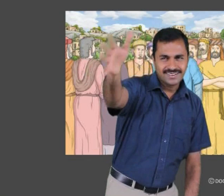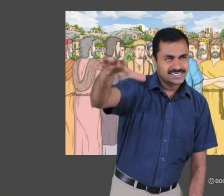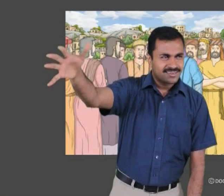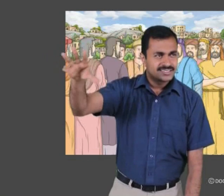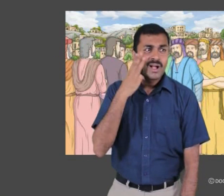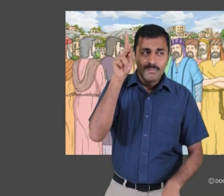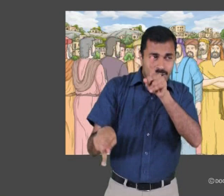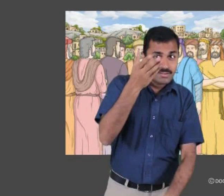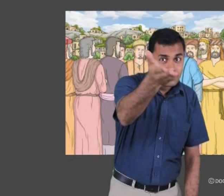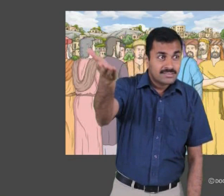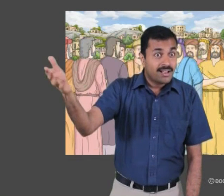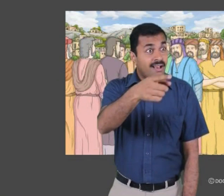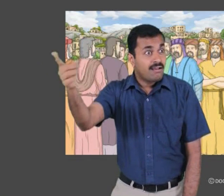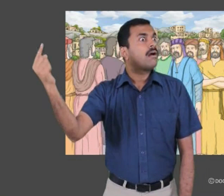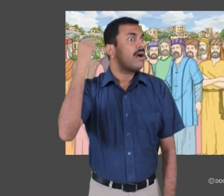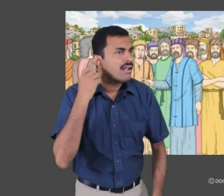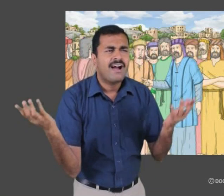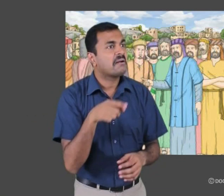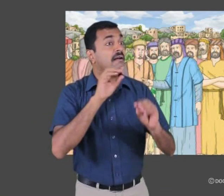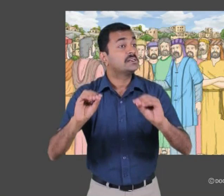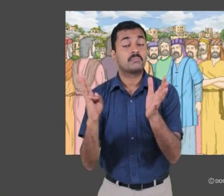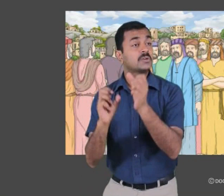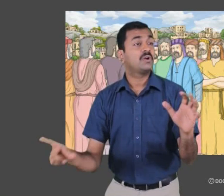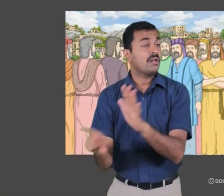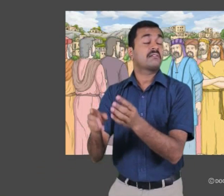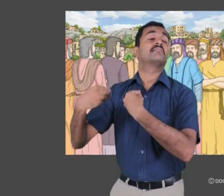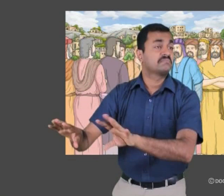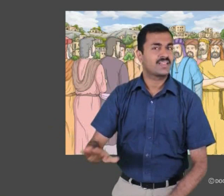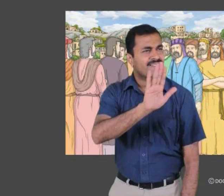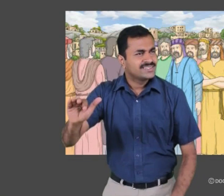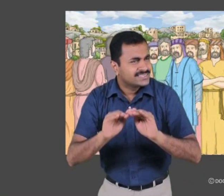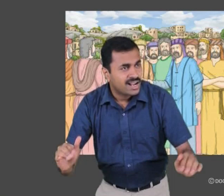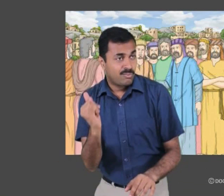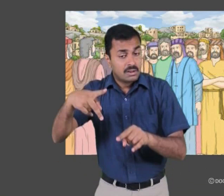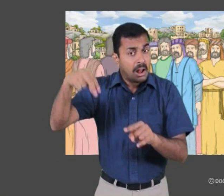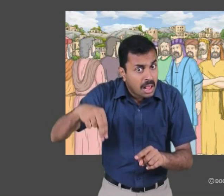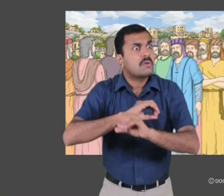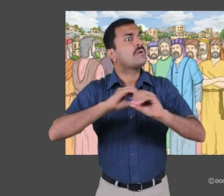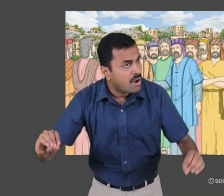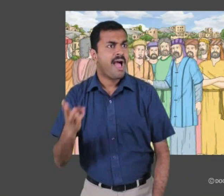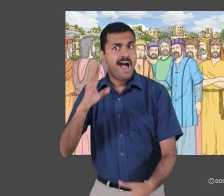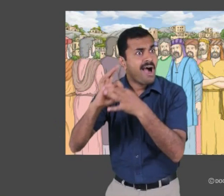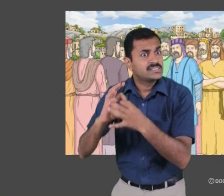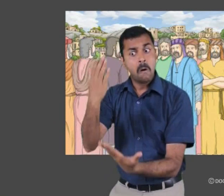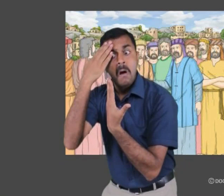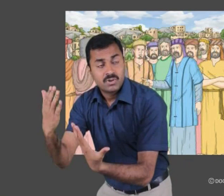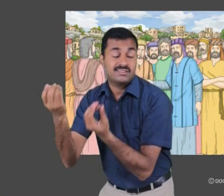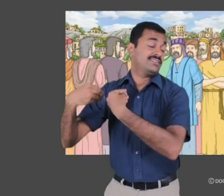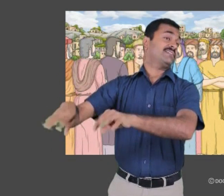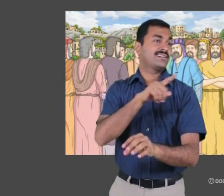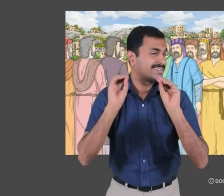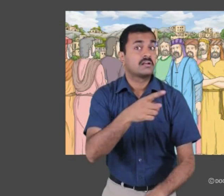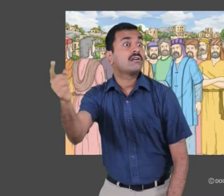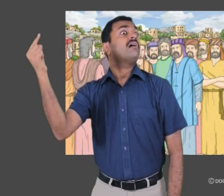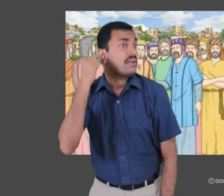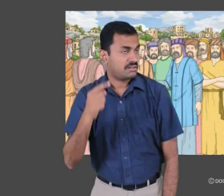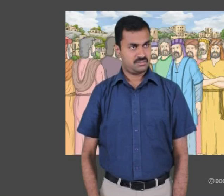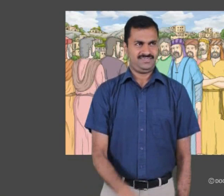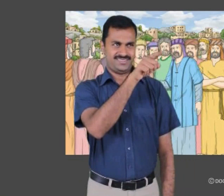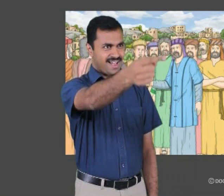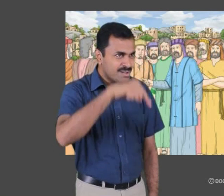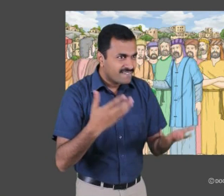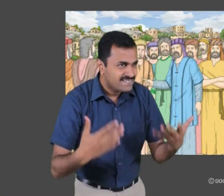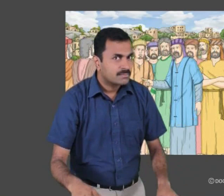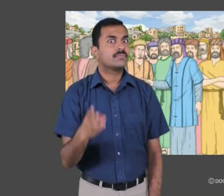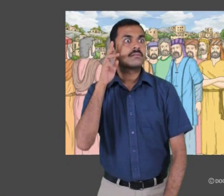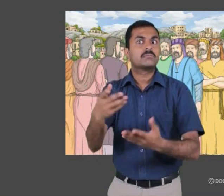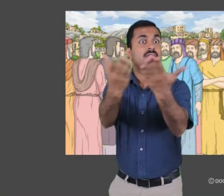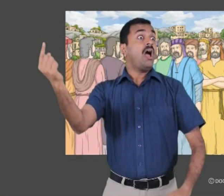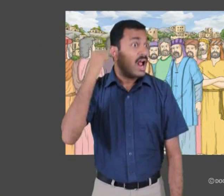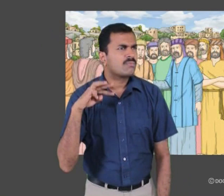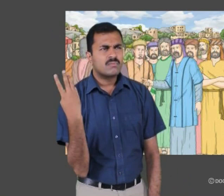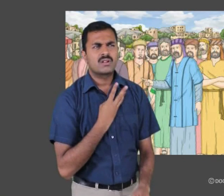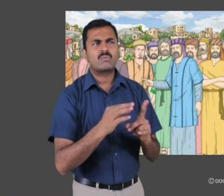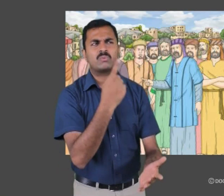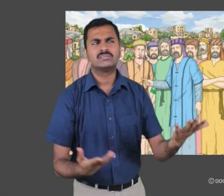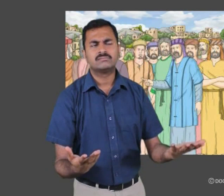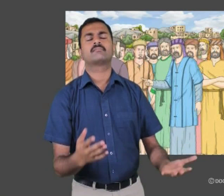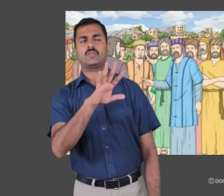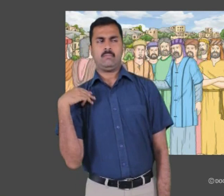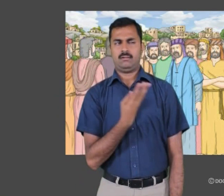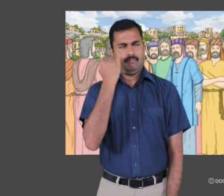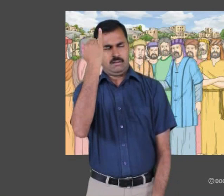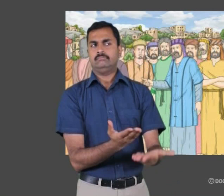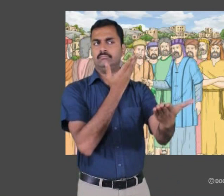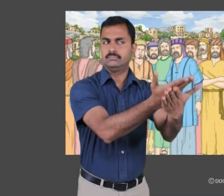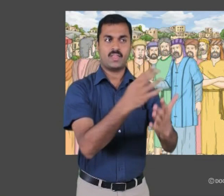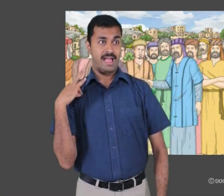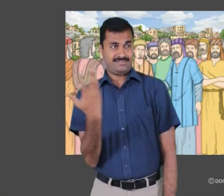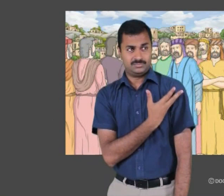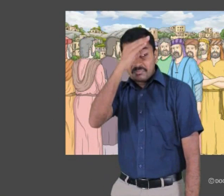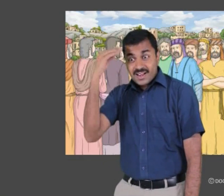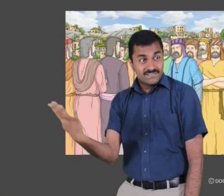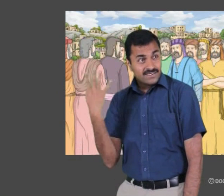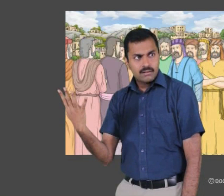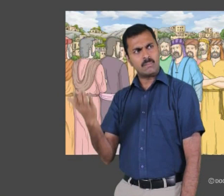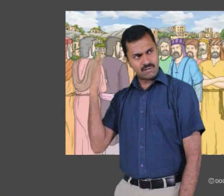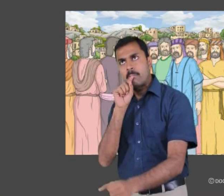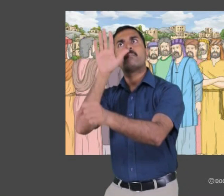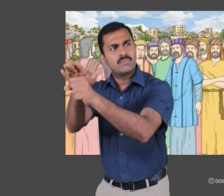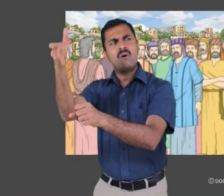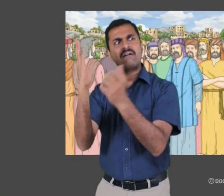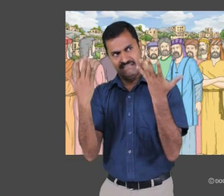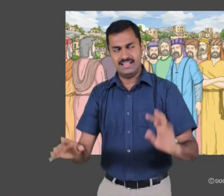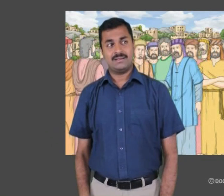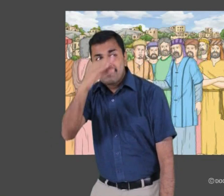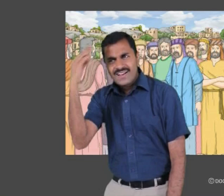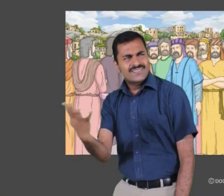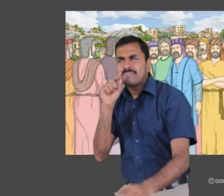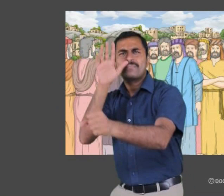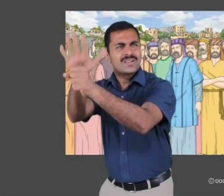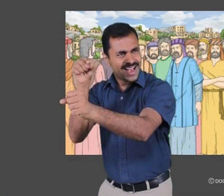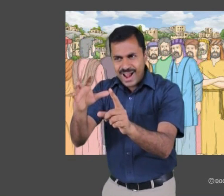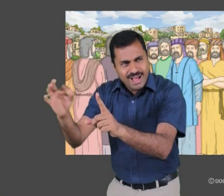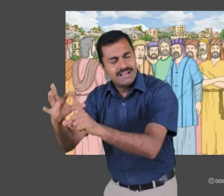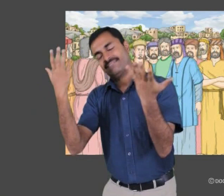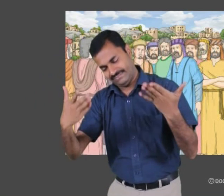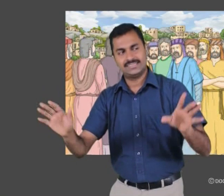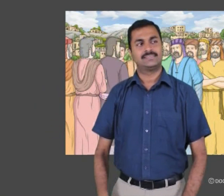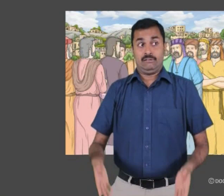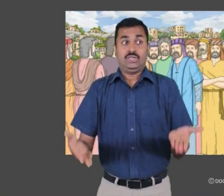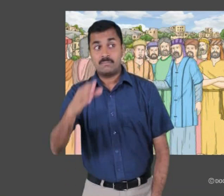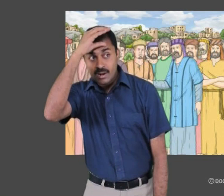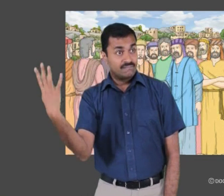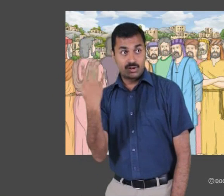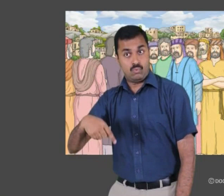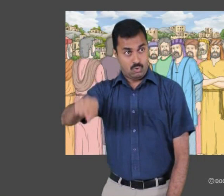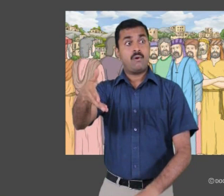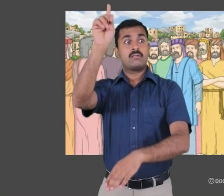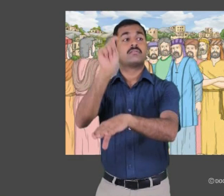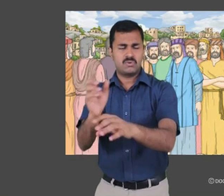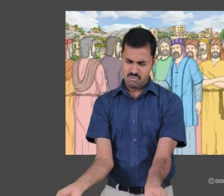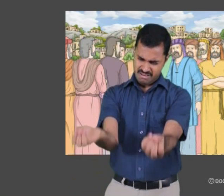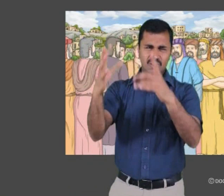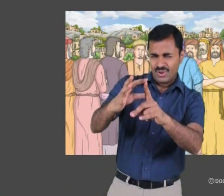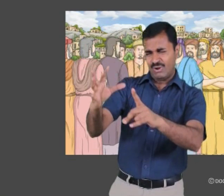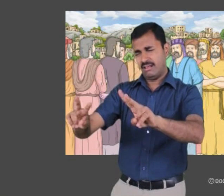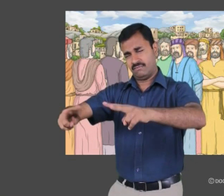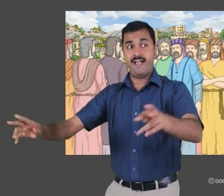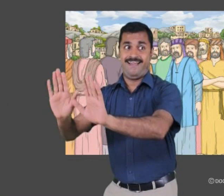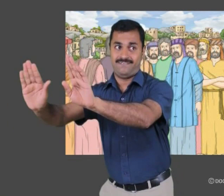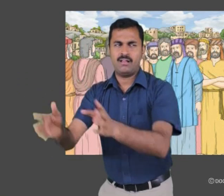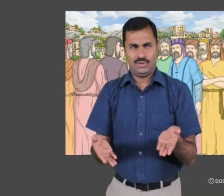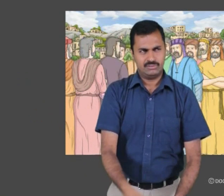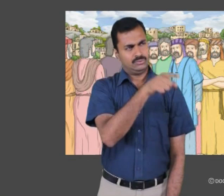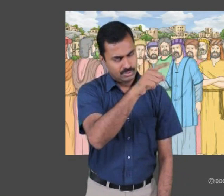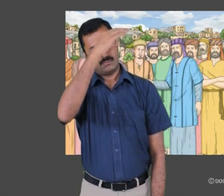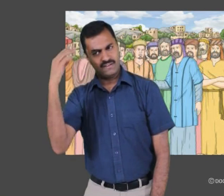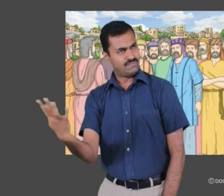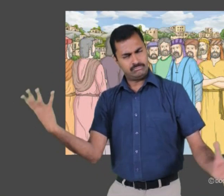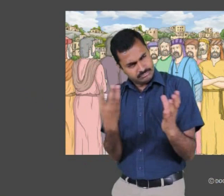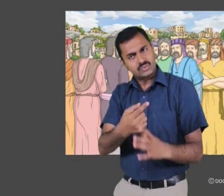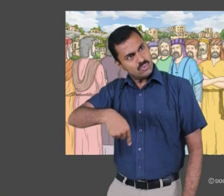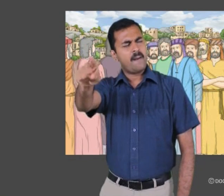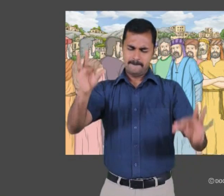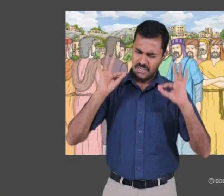Then they said to Paul, “You see, brother, how many thousands of Jews have believed, and all of them are zealous for the law.